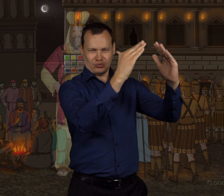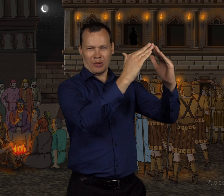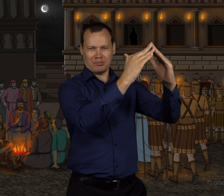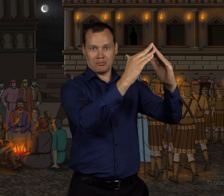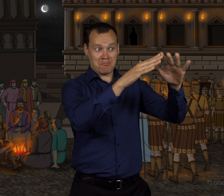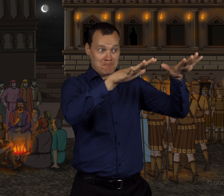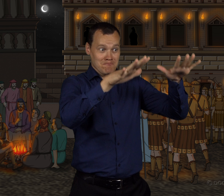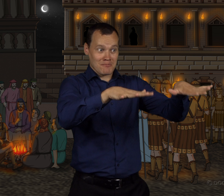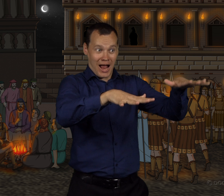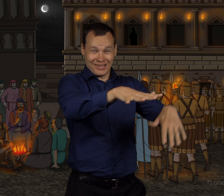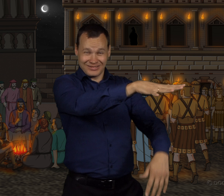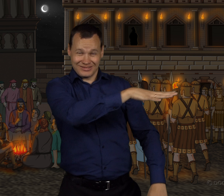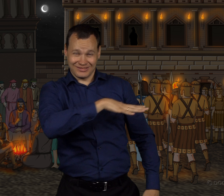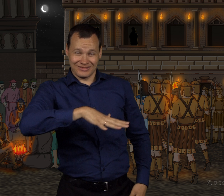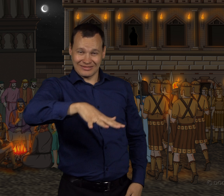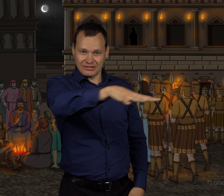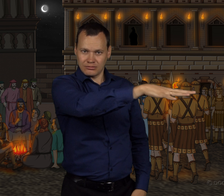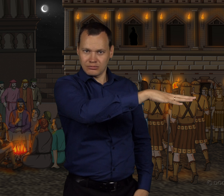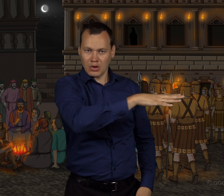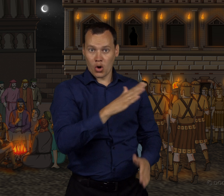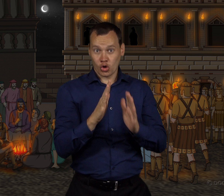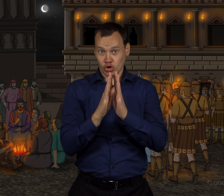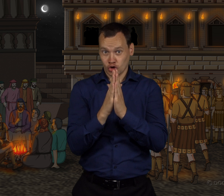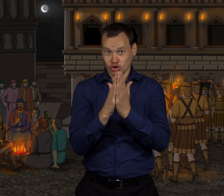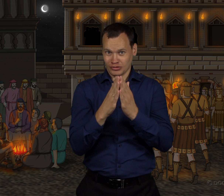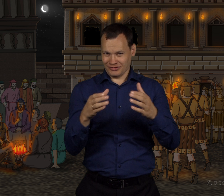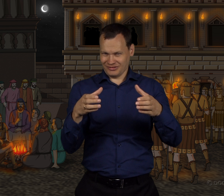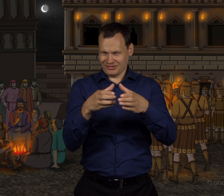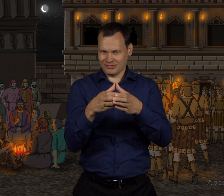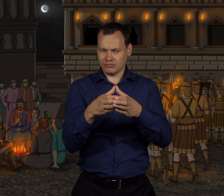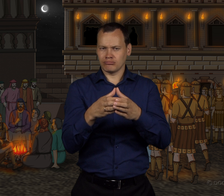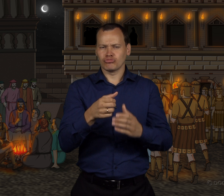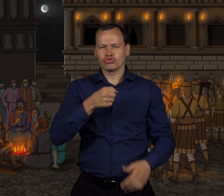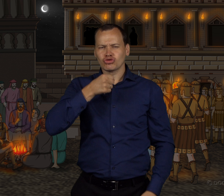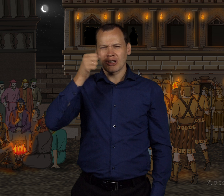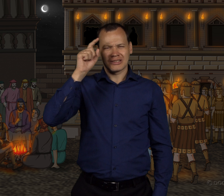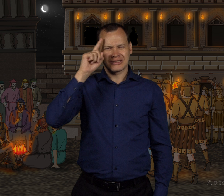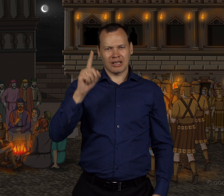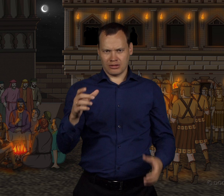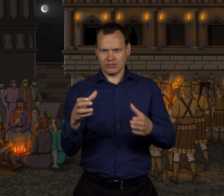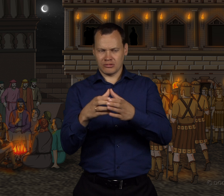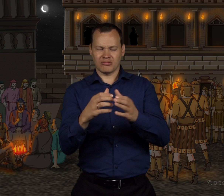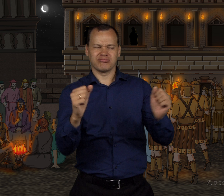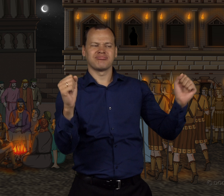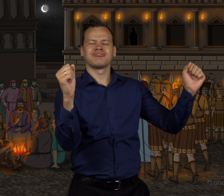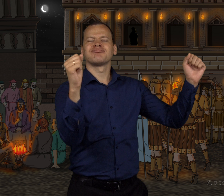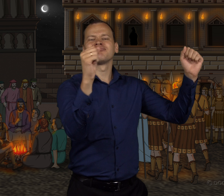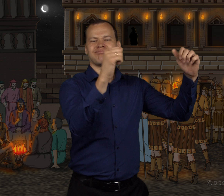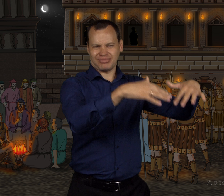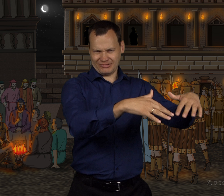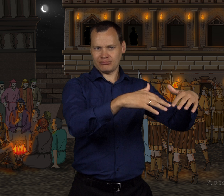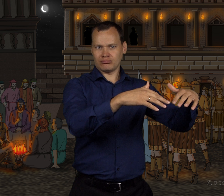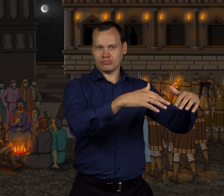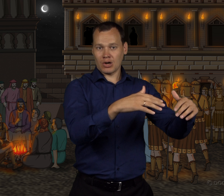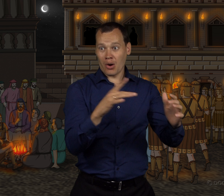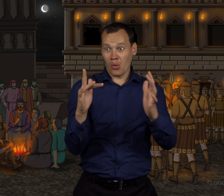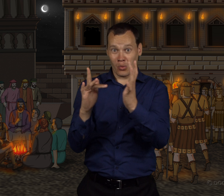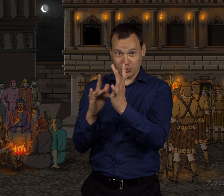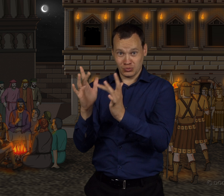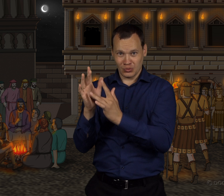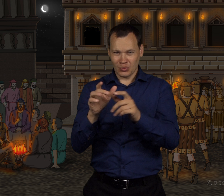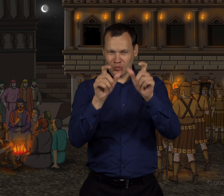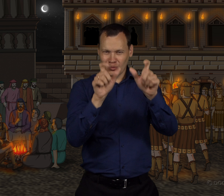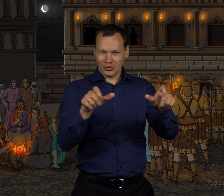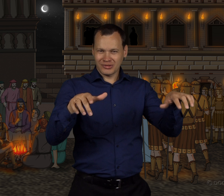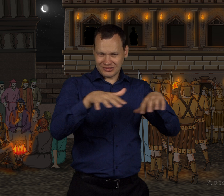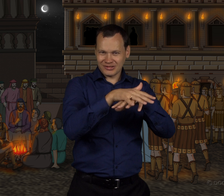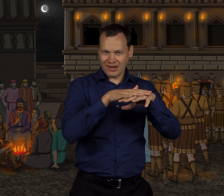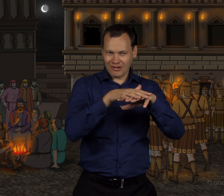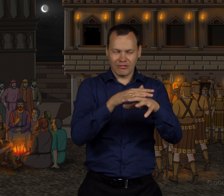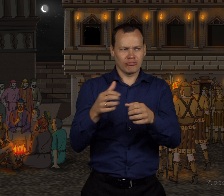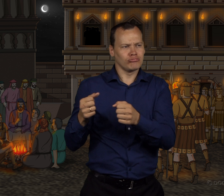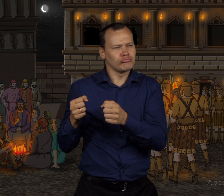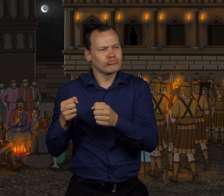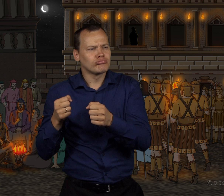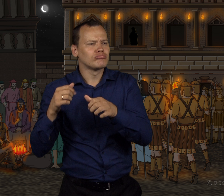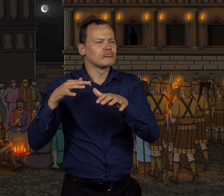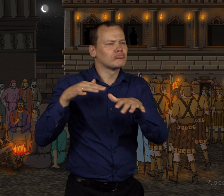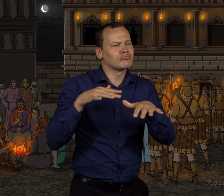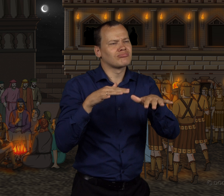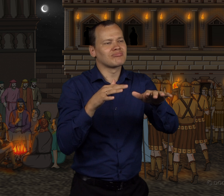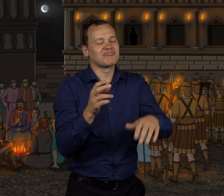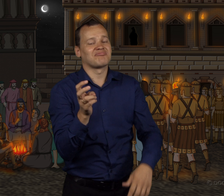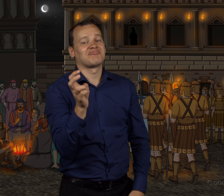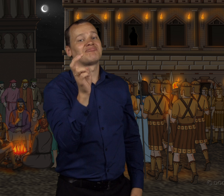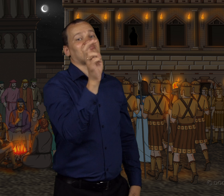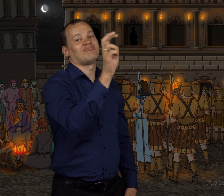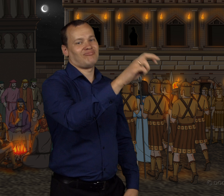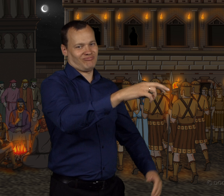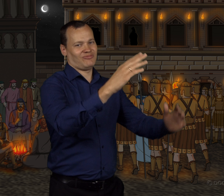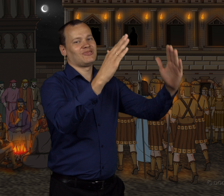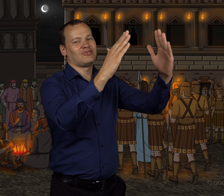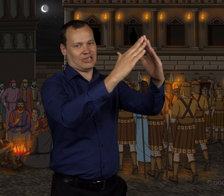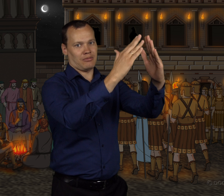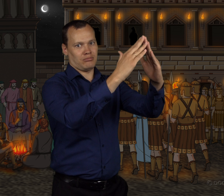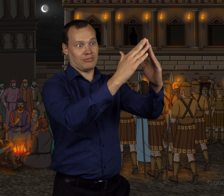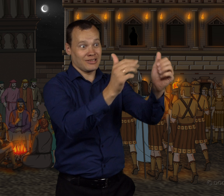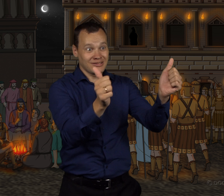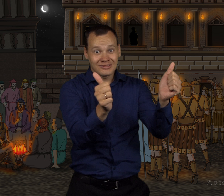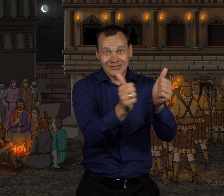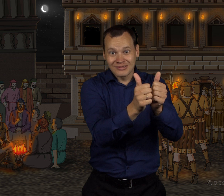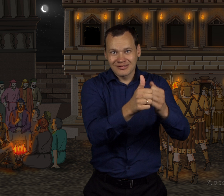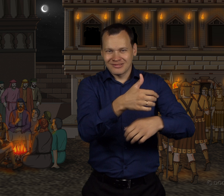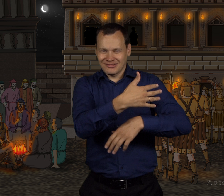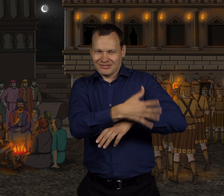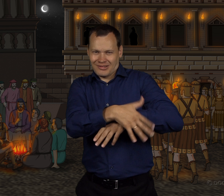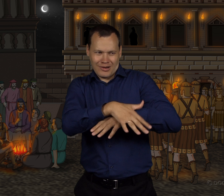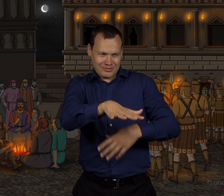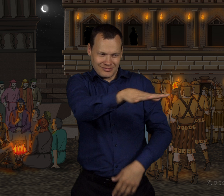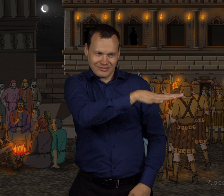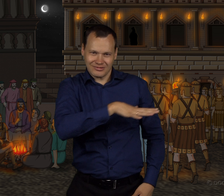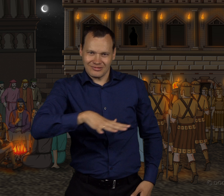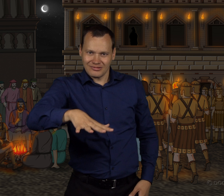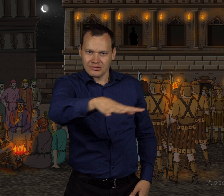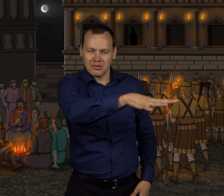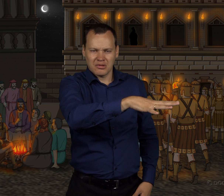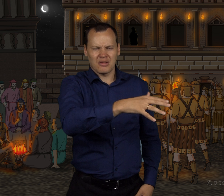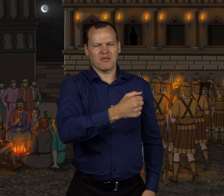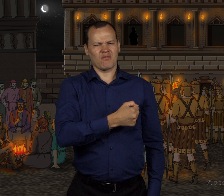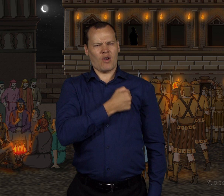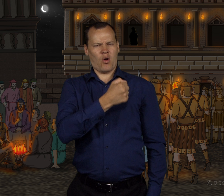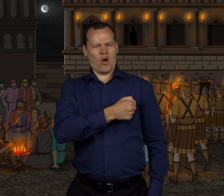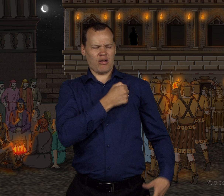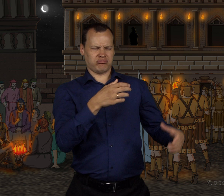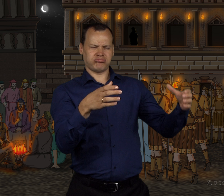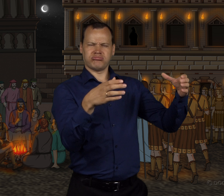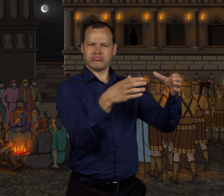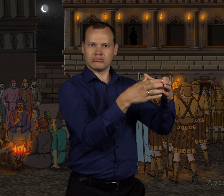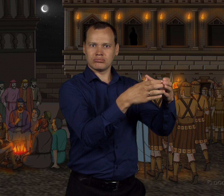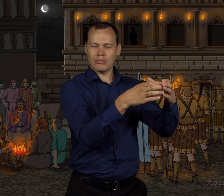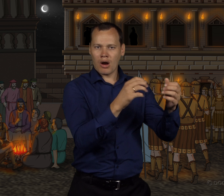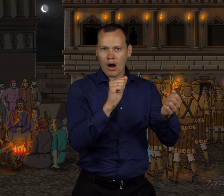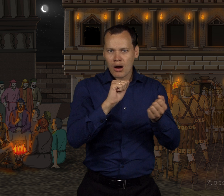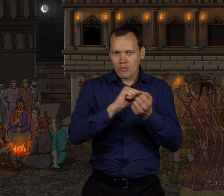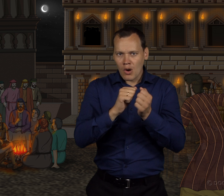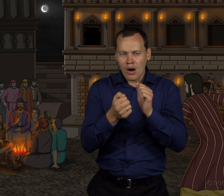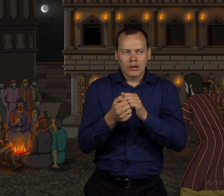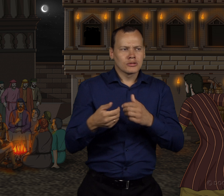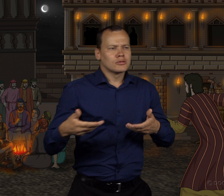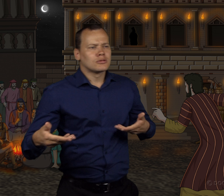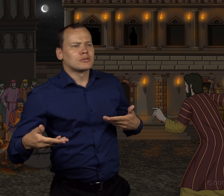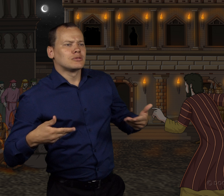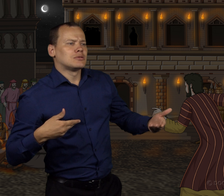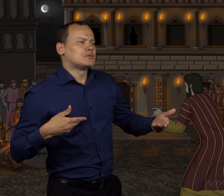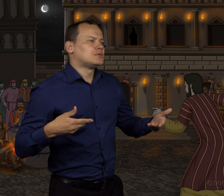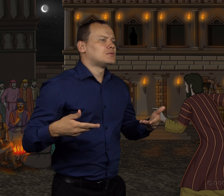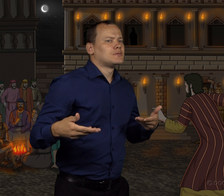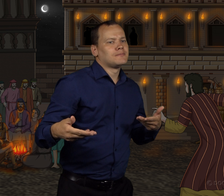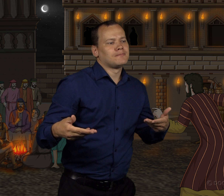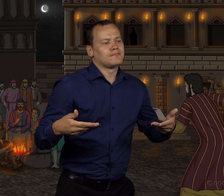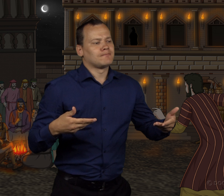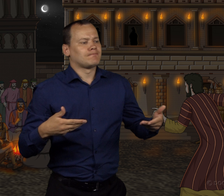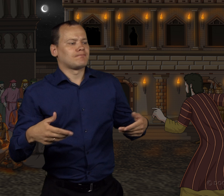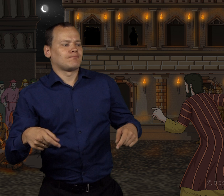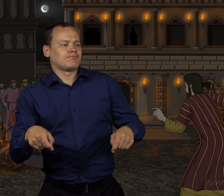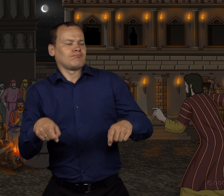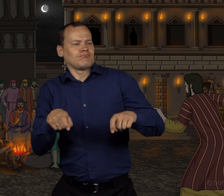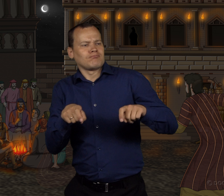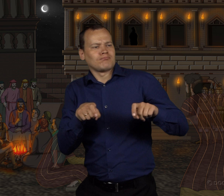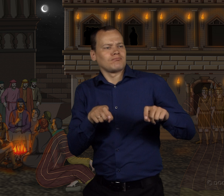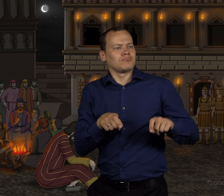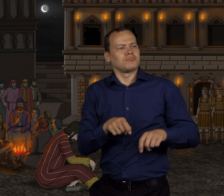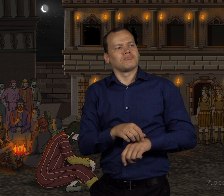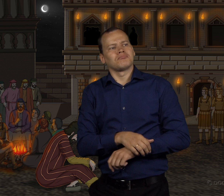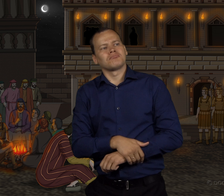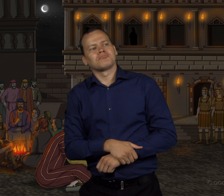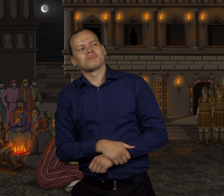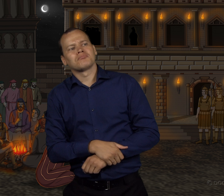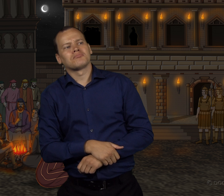But Peter followed Him at a distance, right up to the courtyard of the high priest.